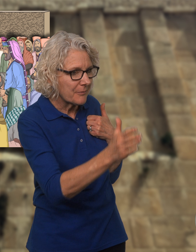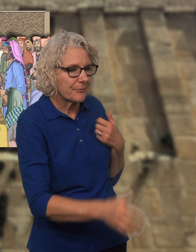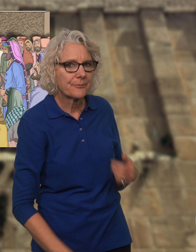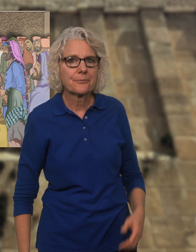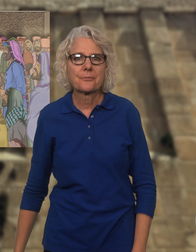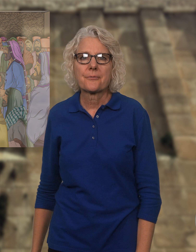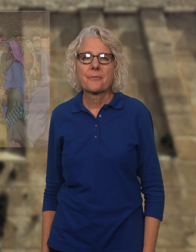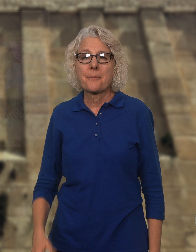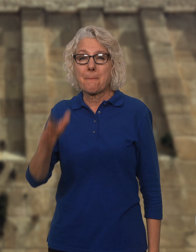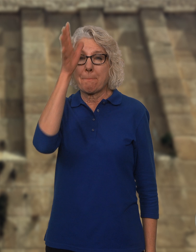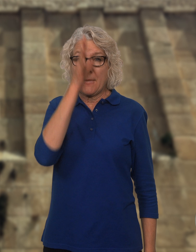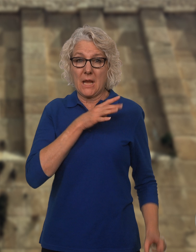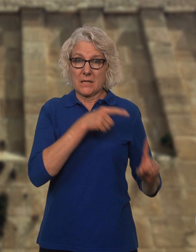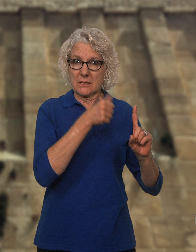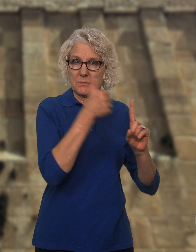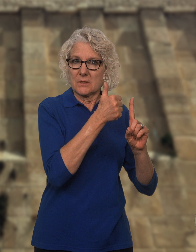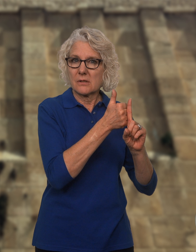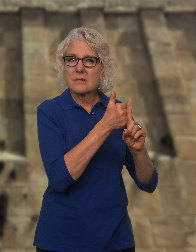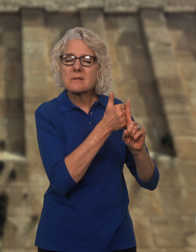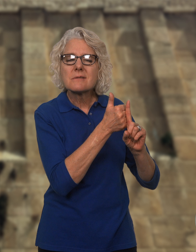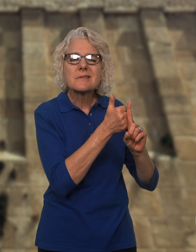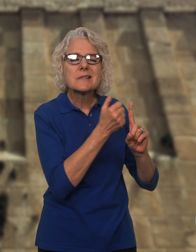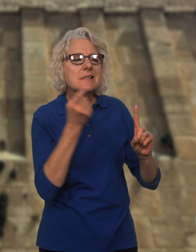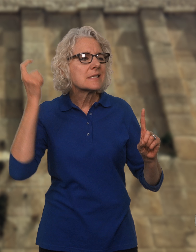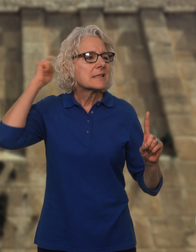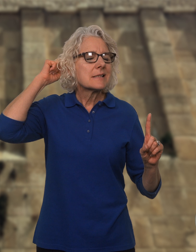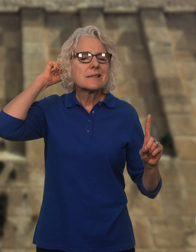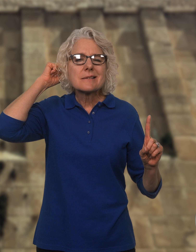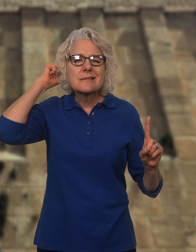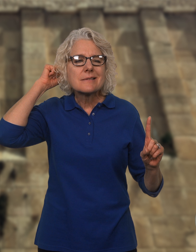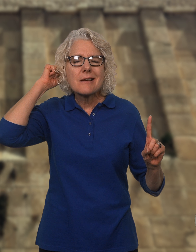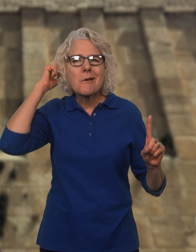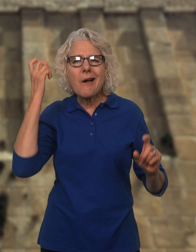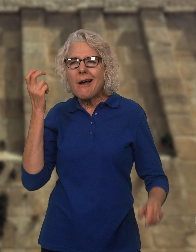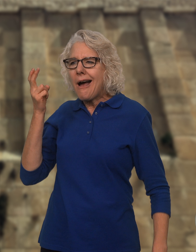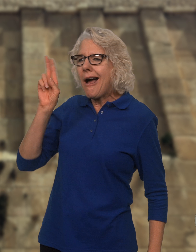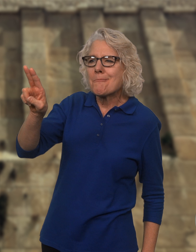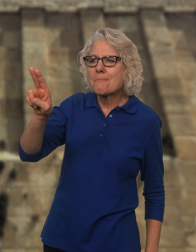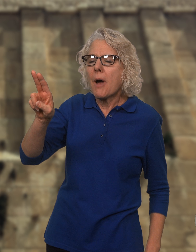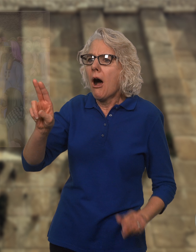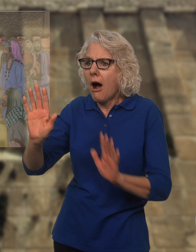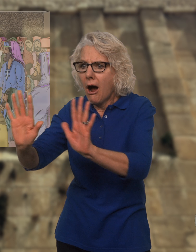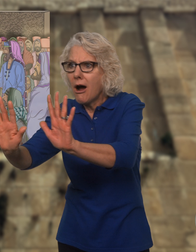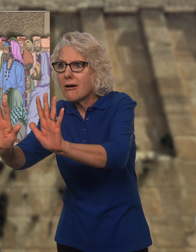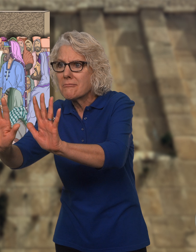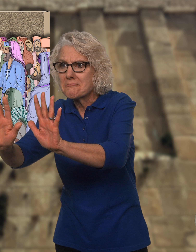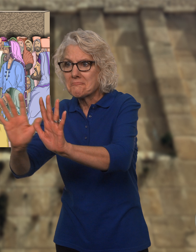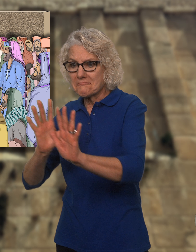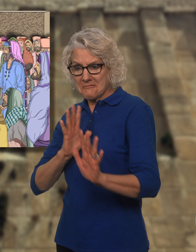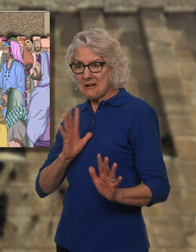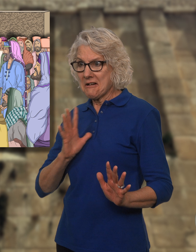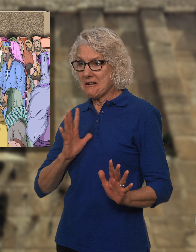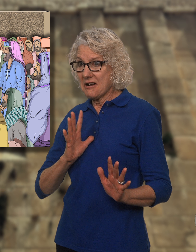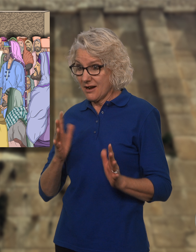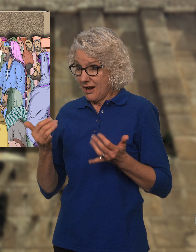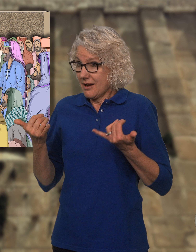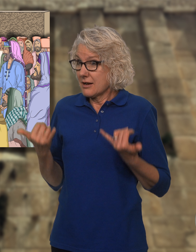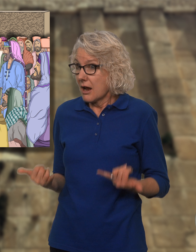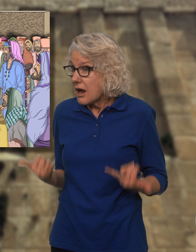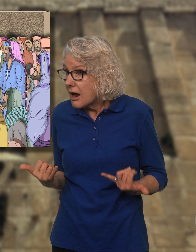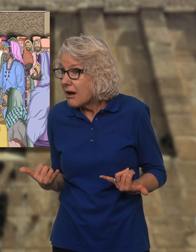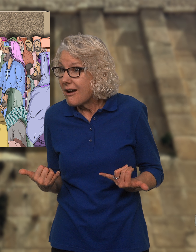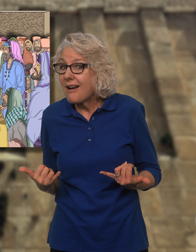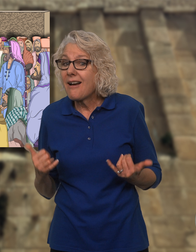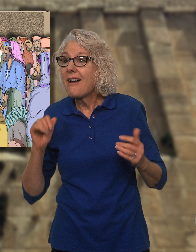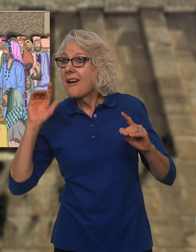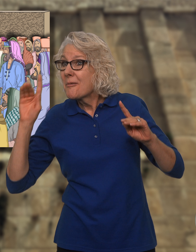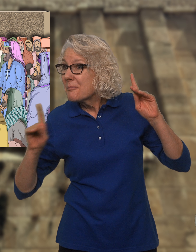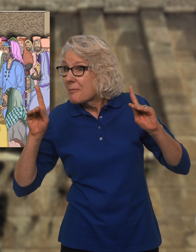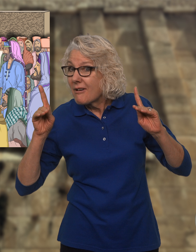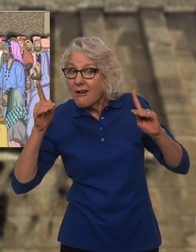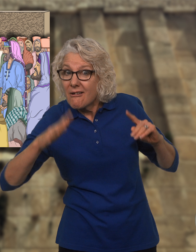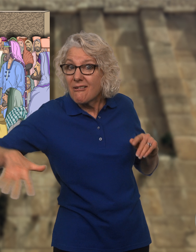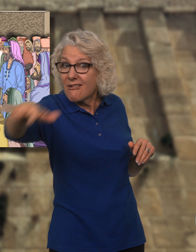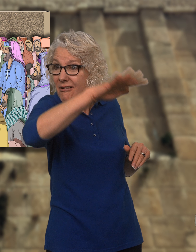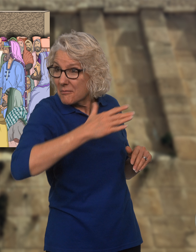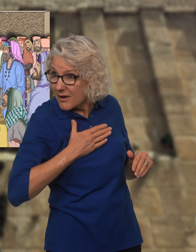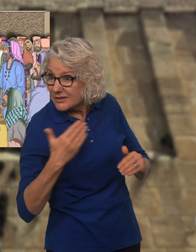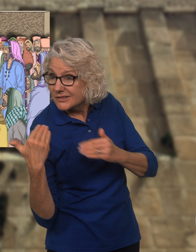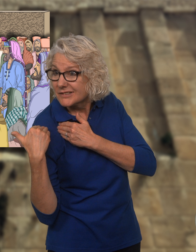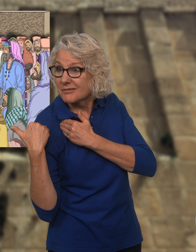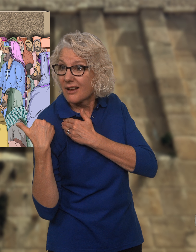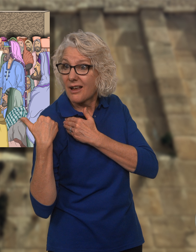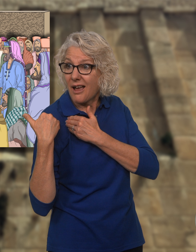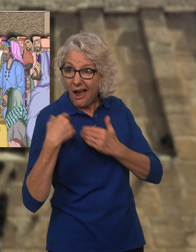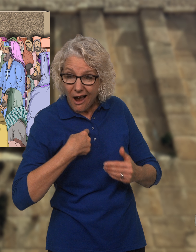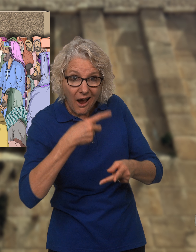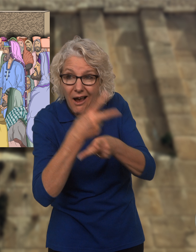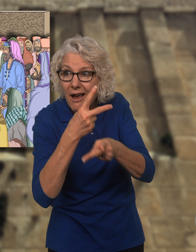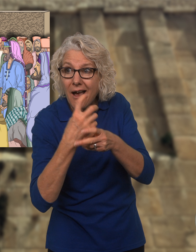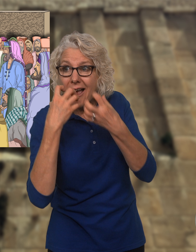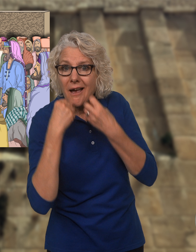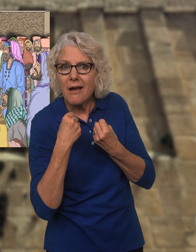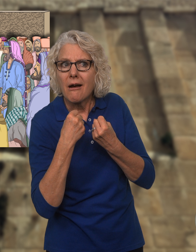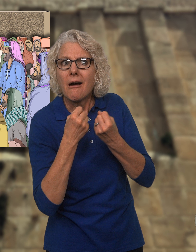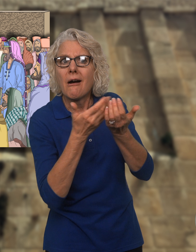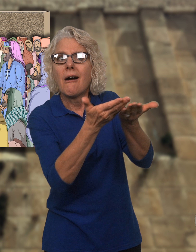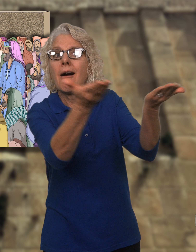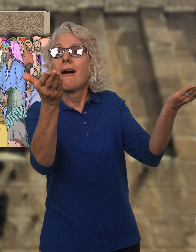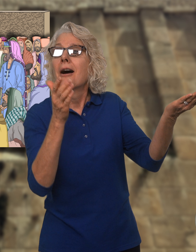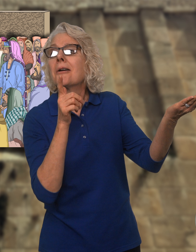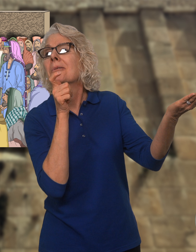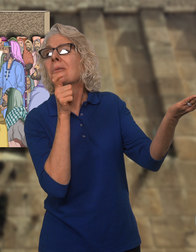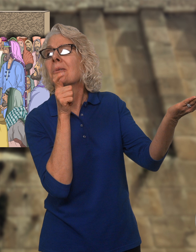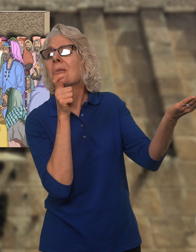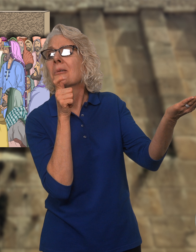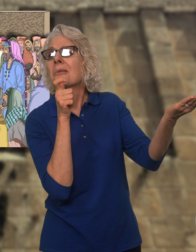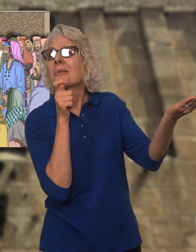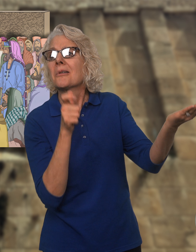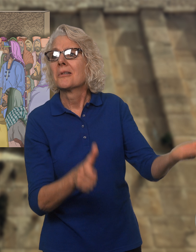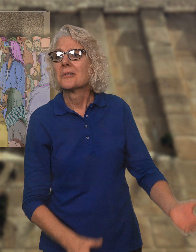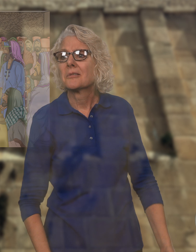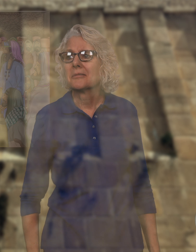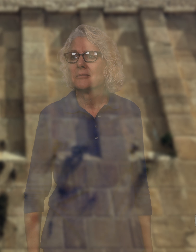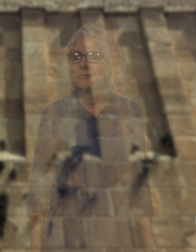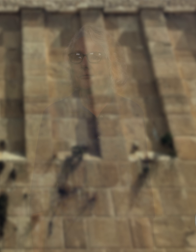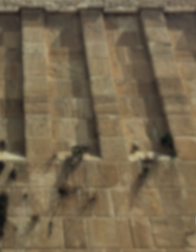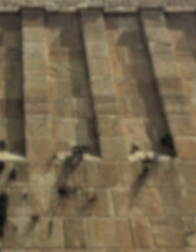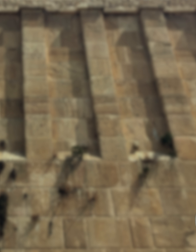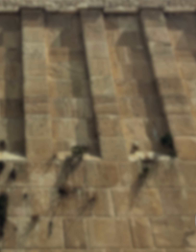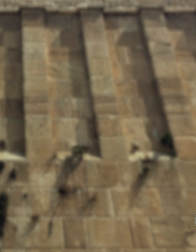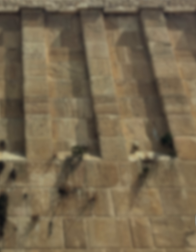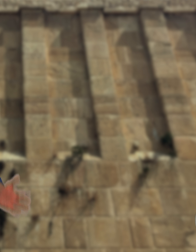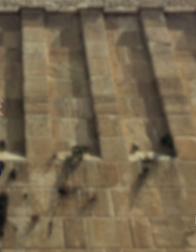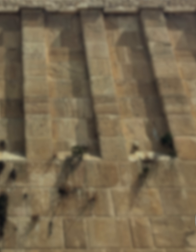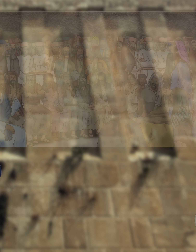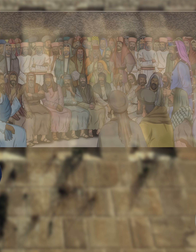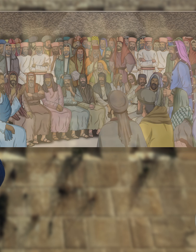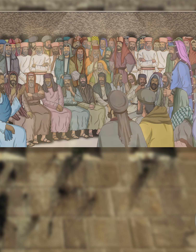“Do this and you will live.” But wanting to justify himself, he asked Jesus, “And who is my neighbor?”